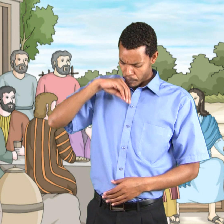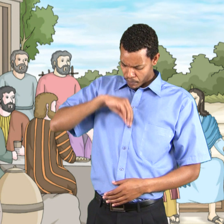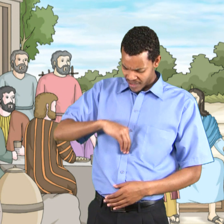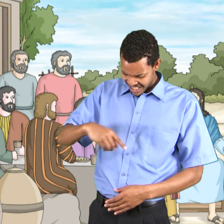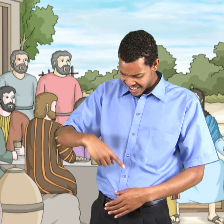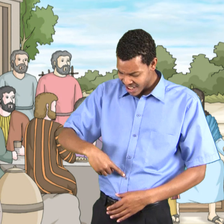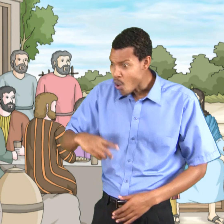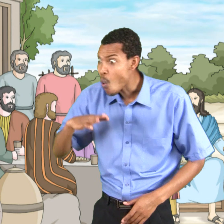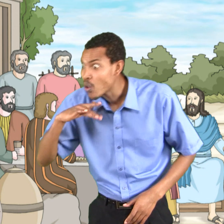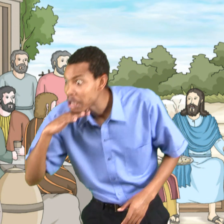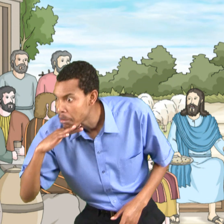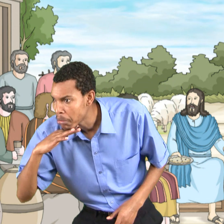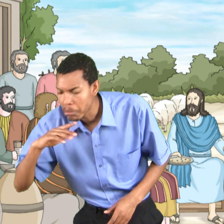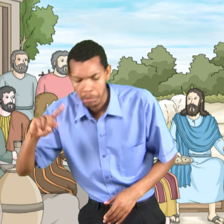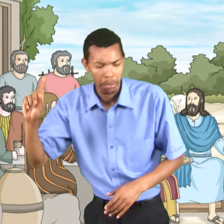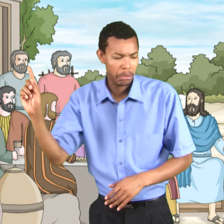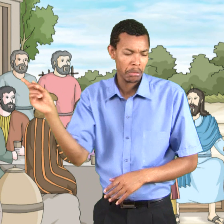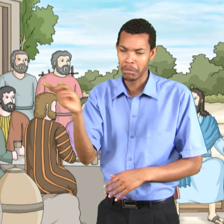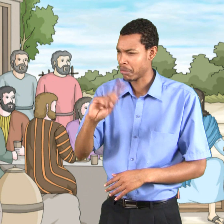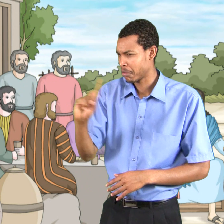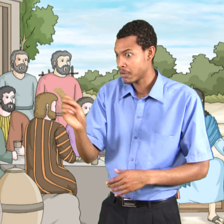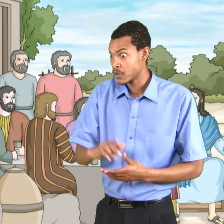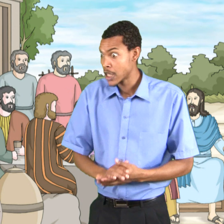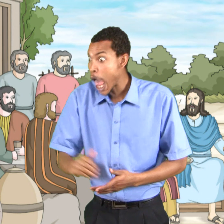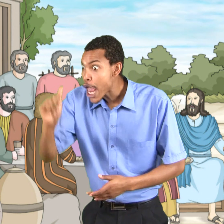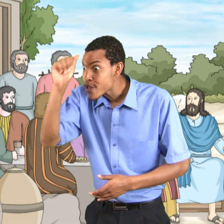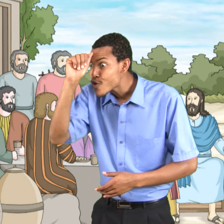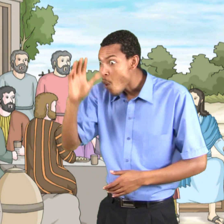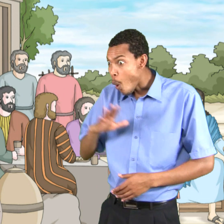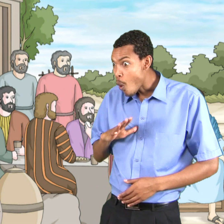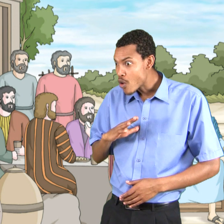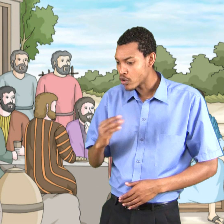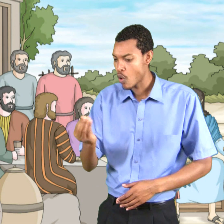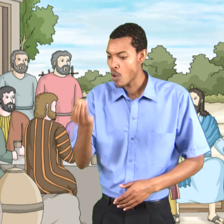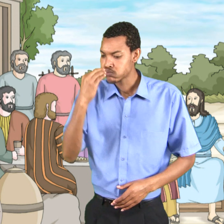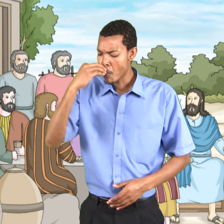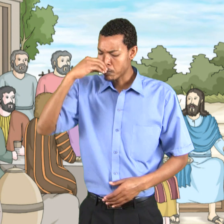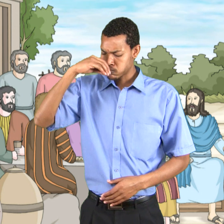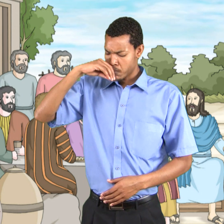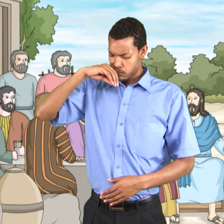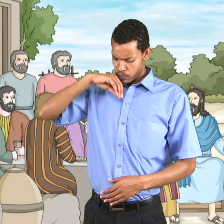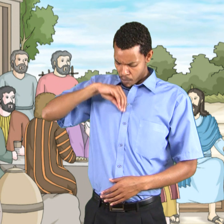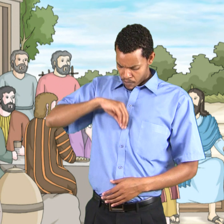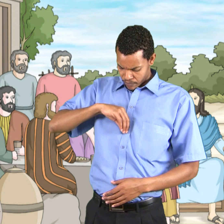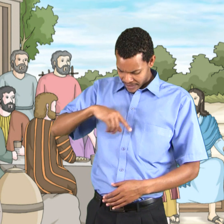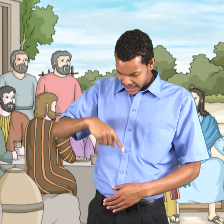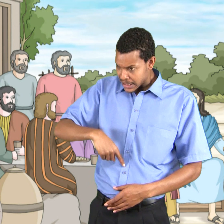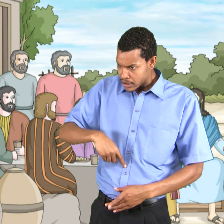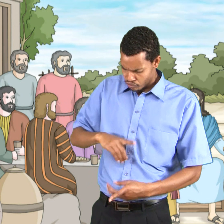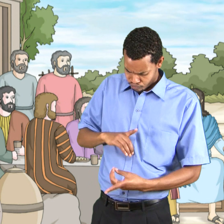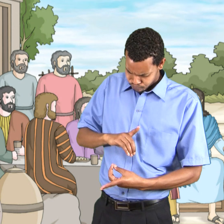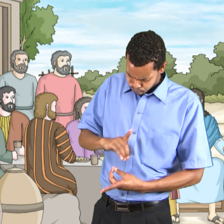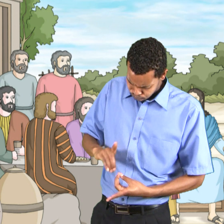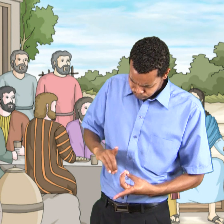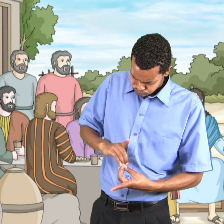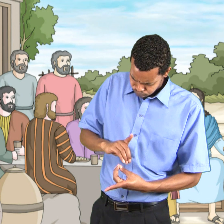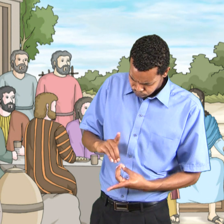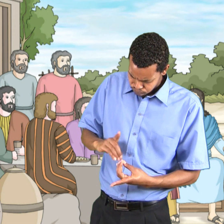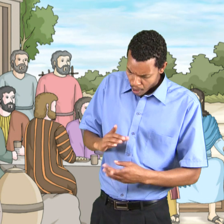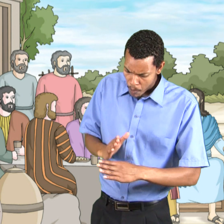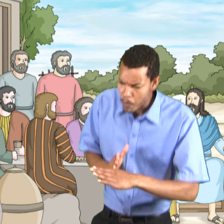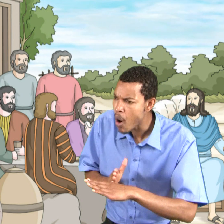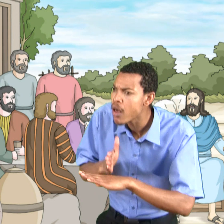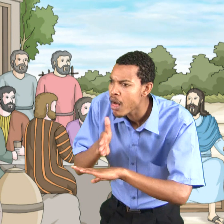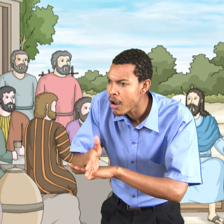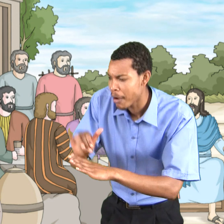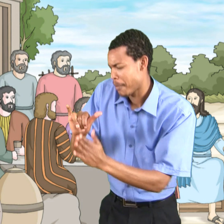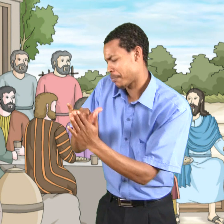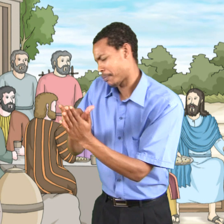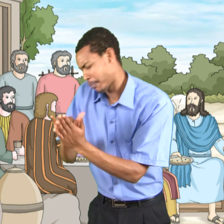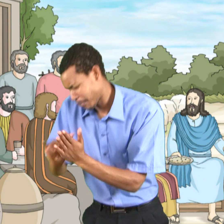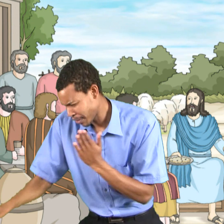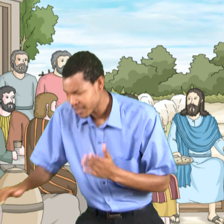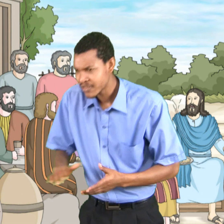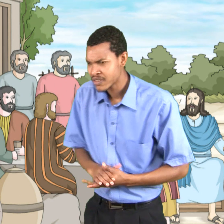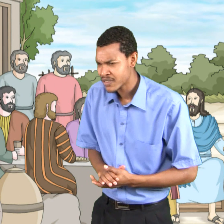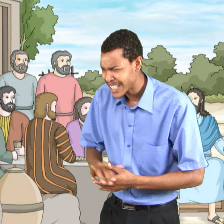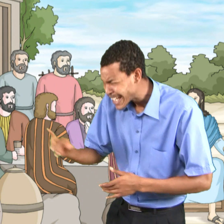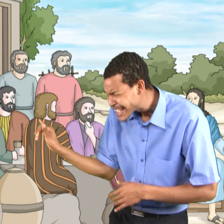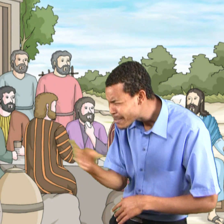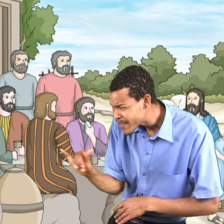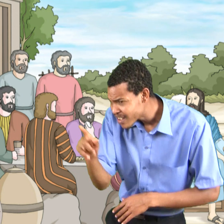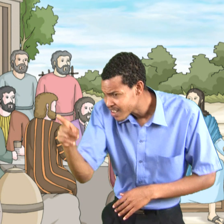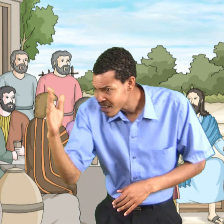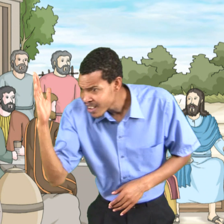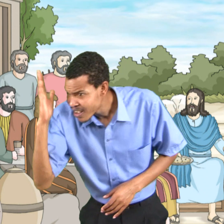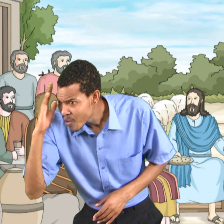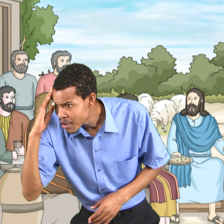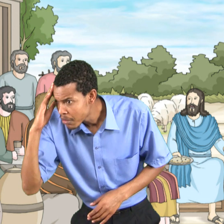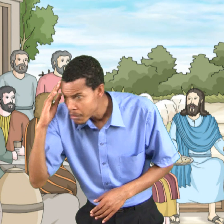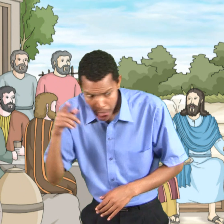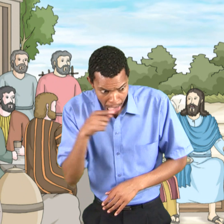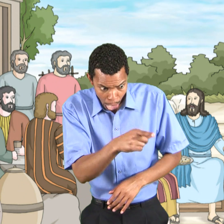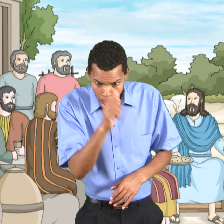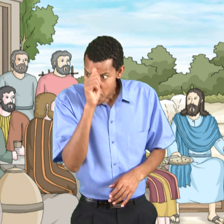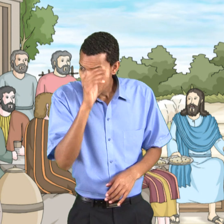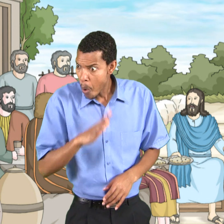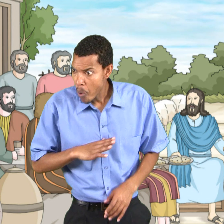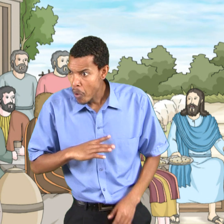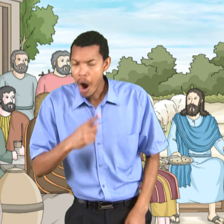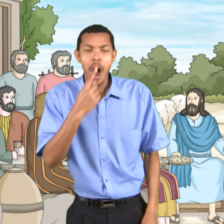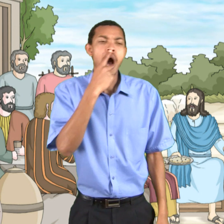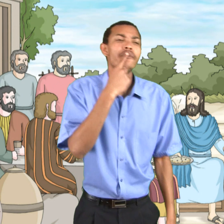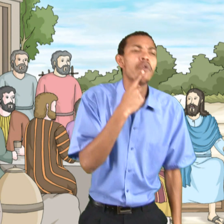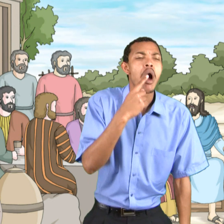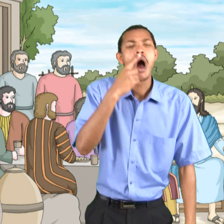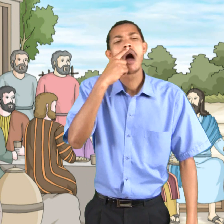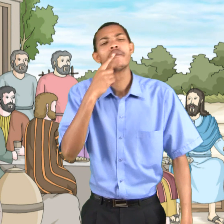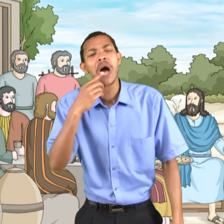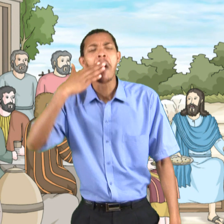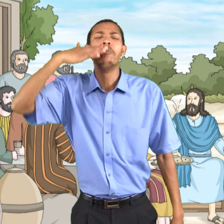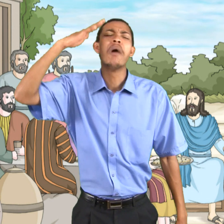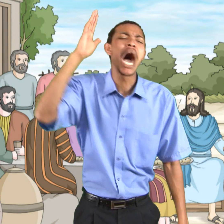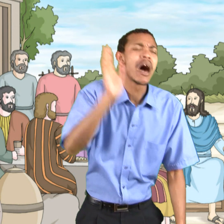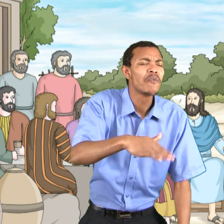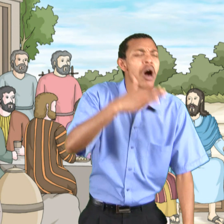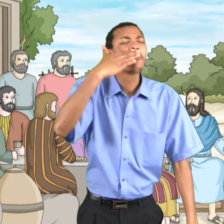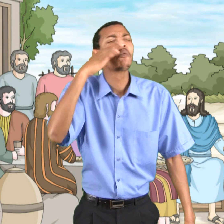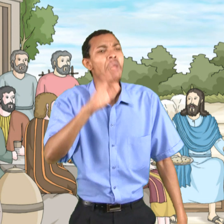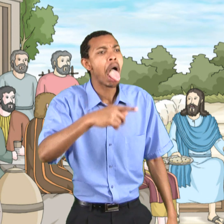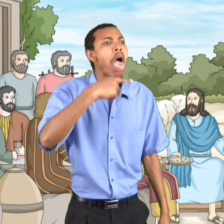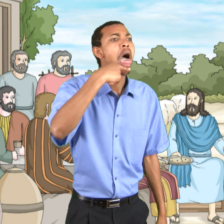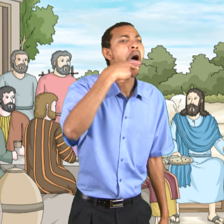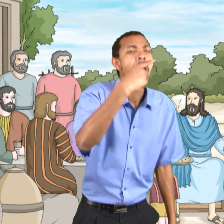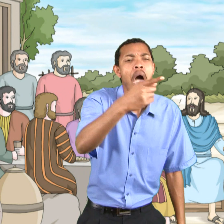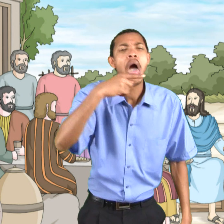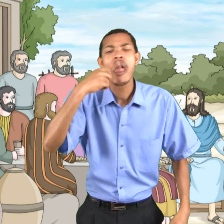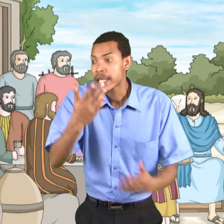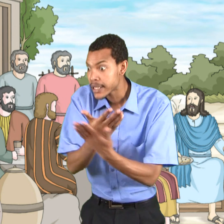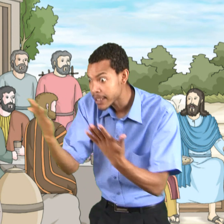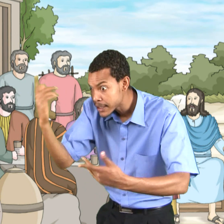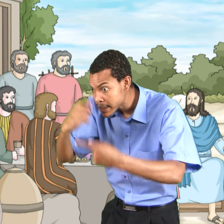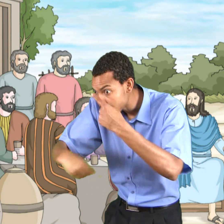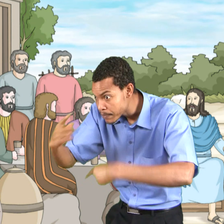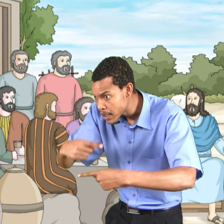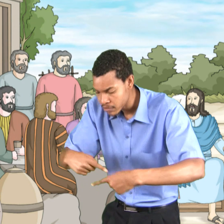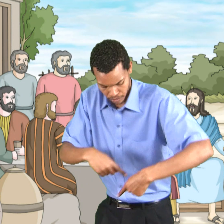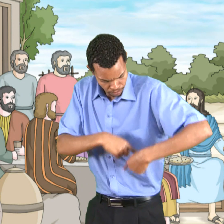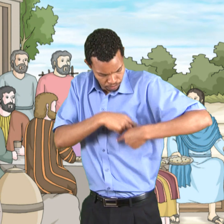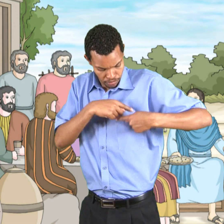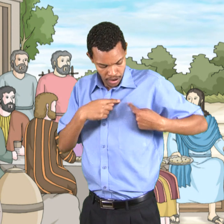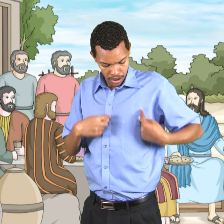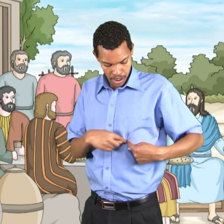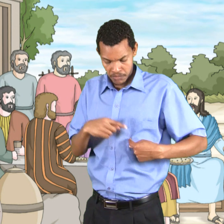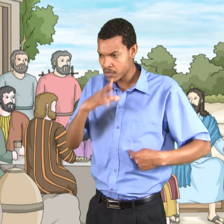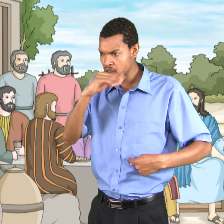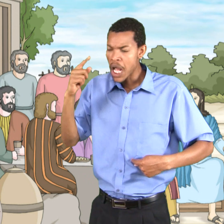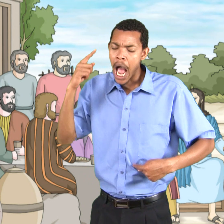But the things that come out of the mouth come from the heart, and these things defile a man.